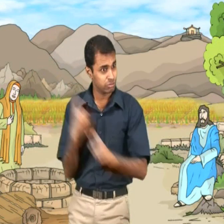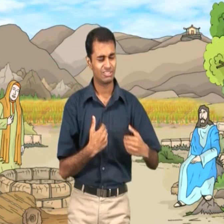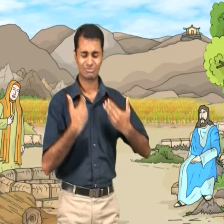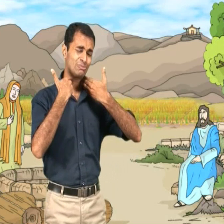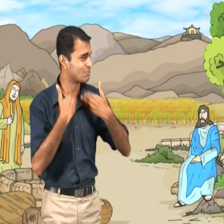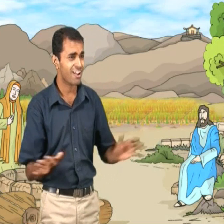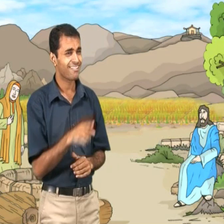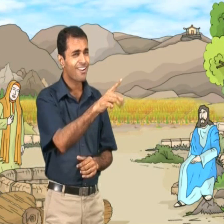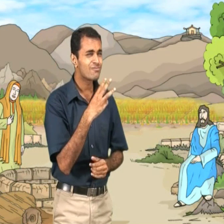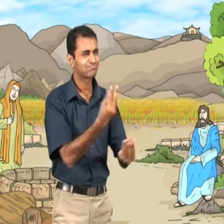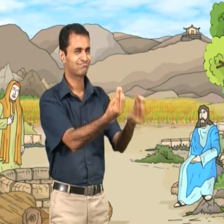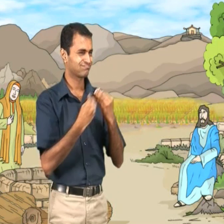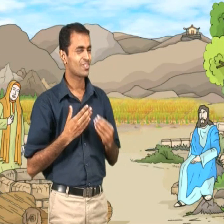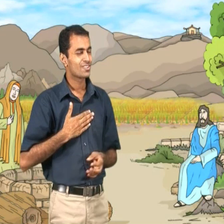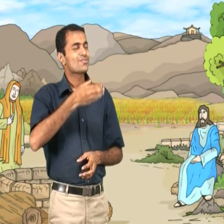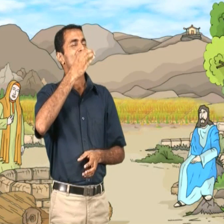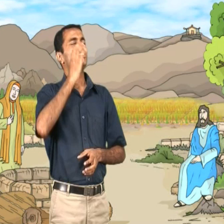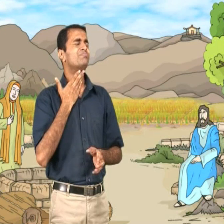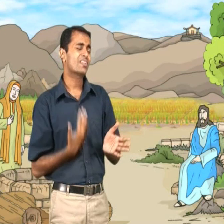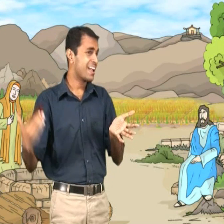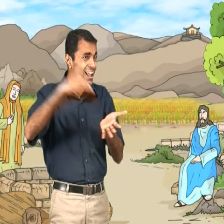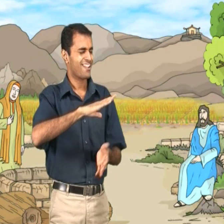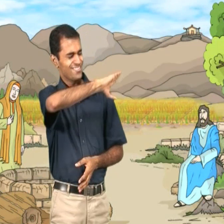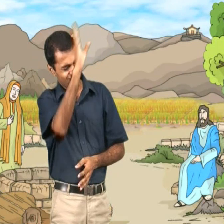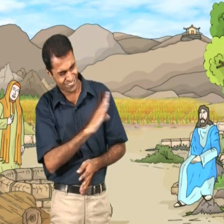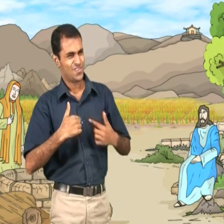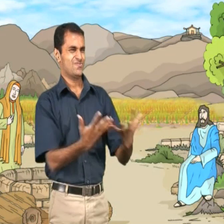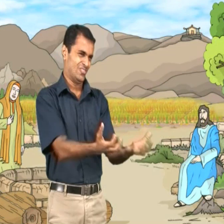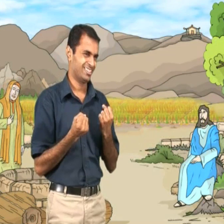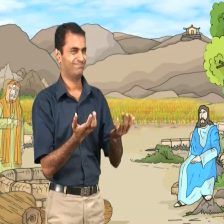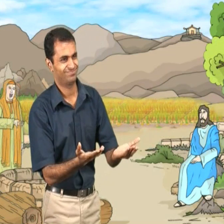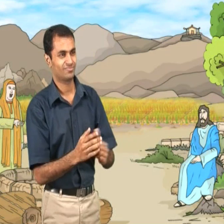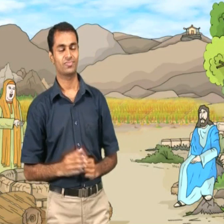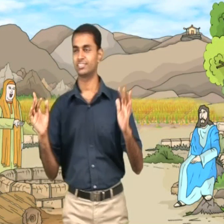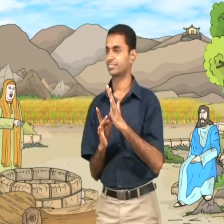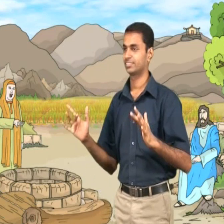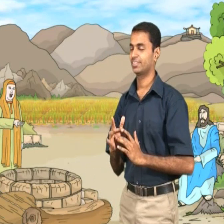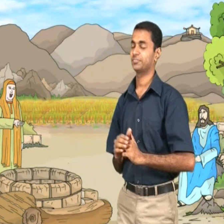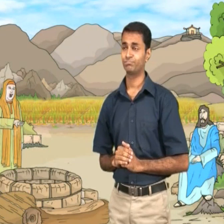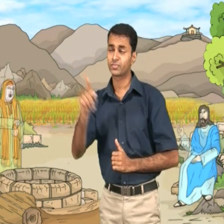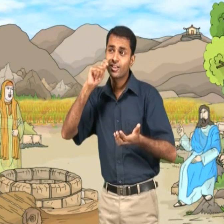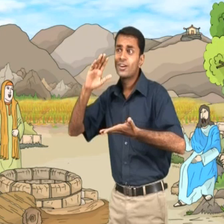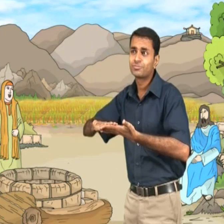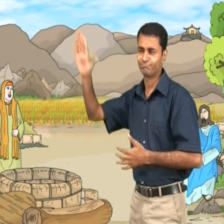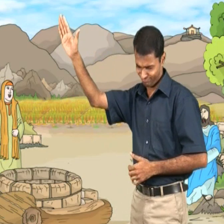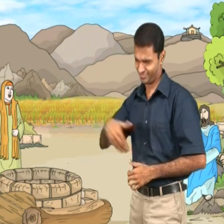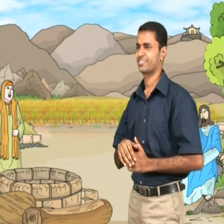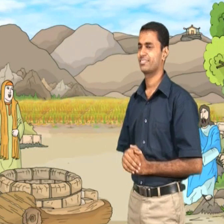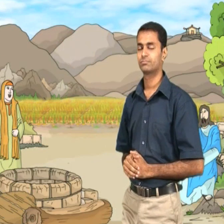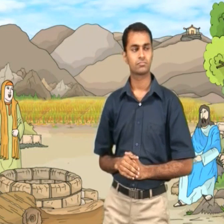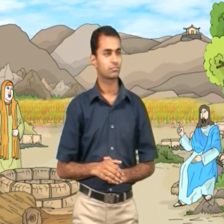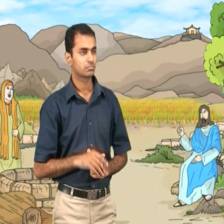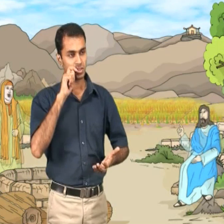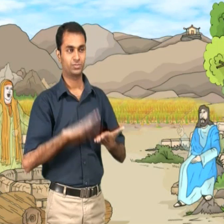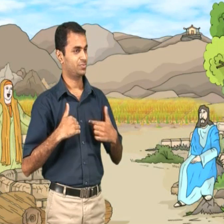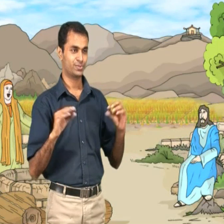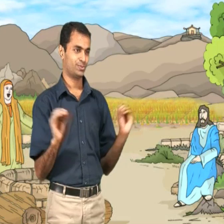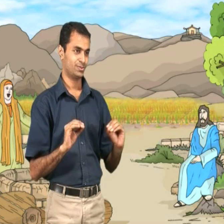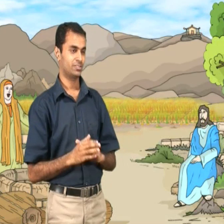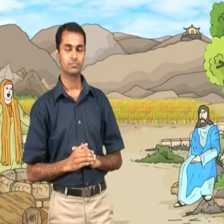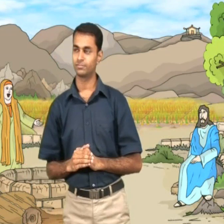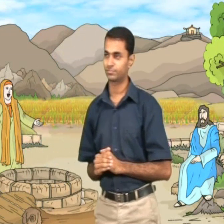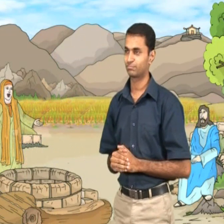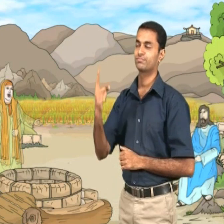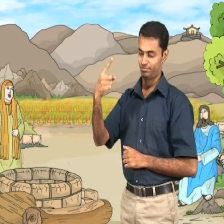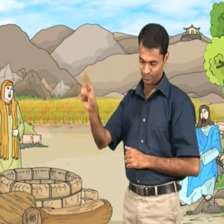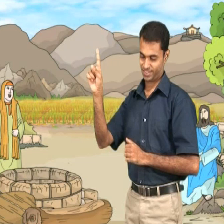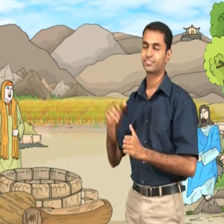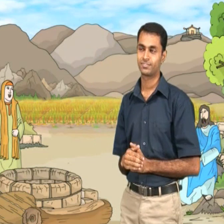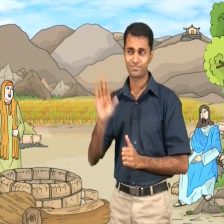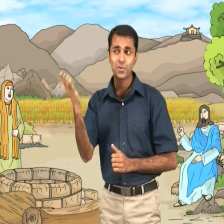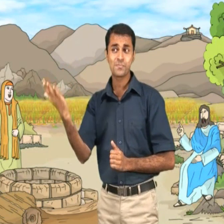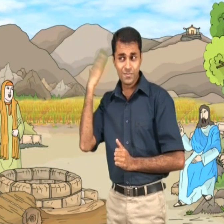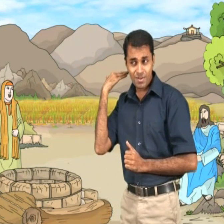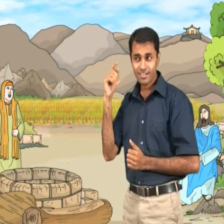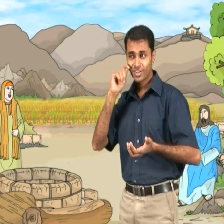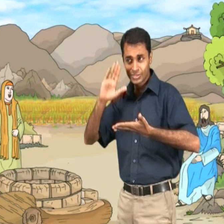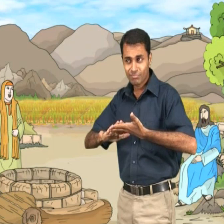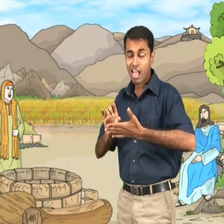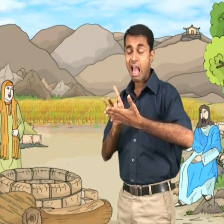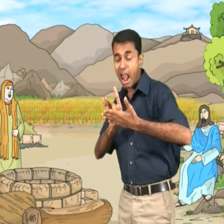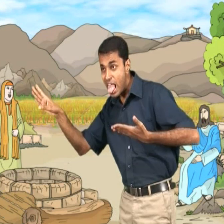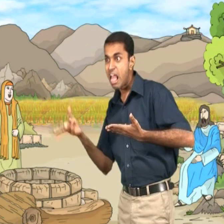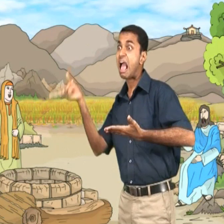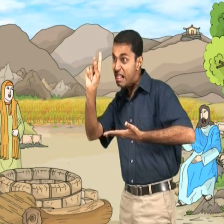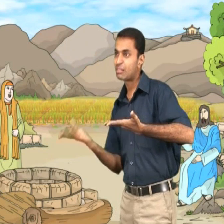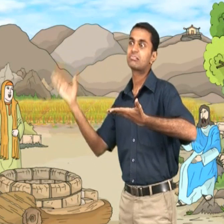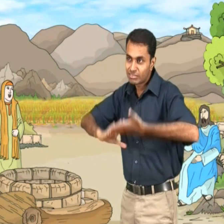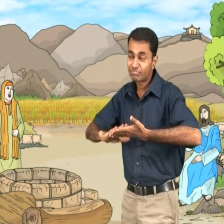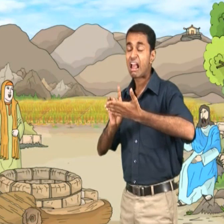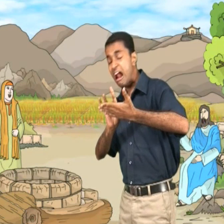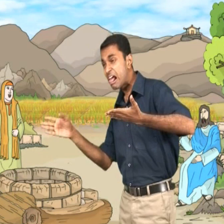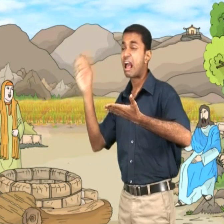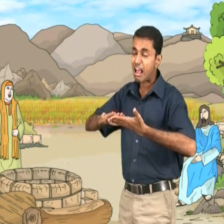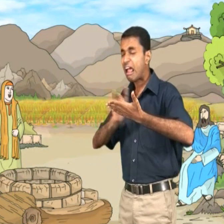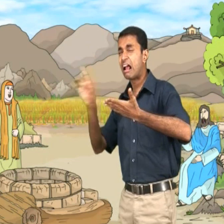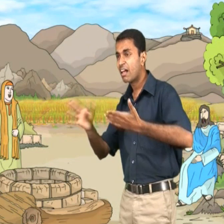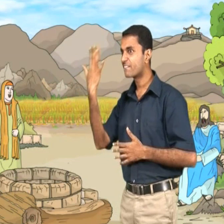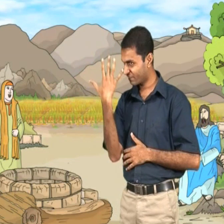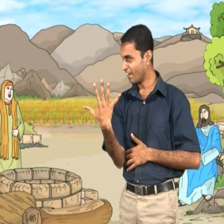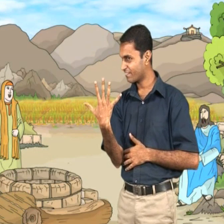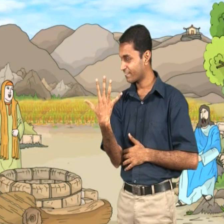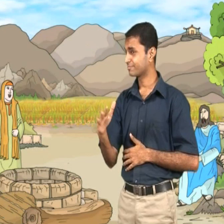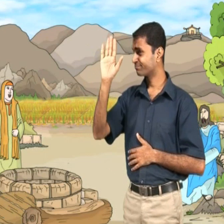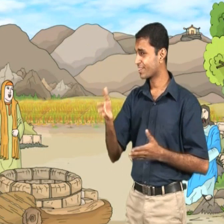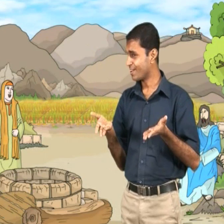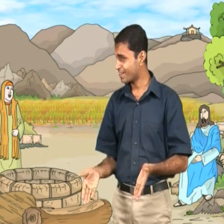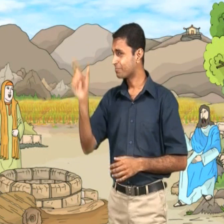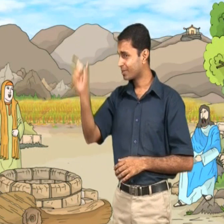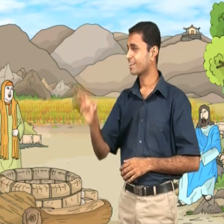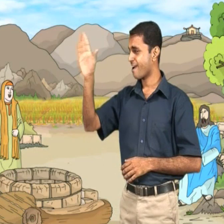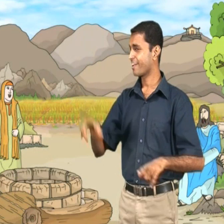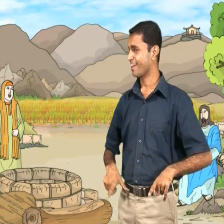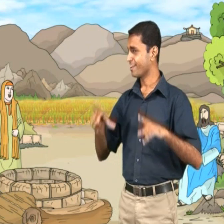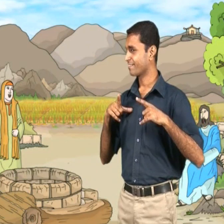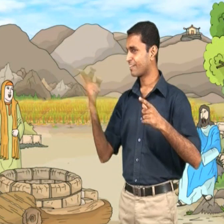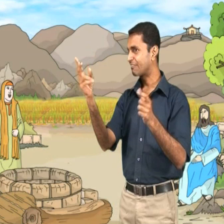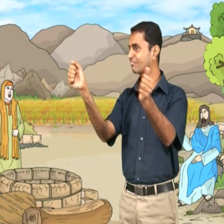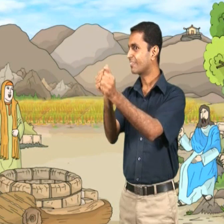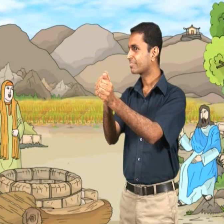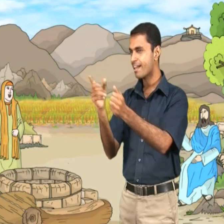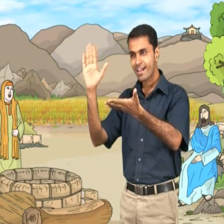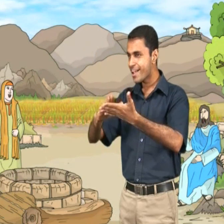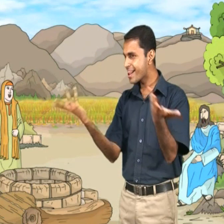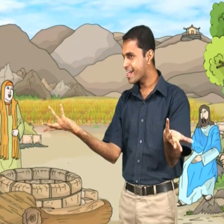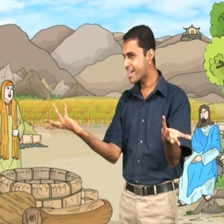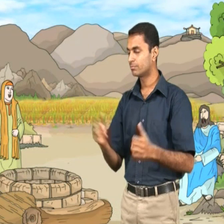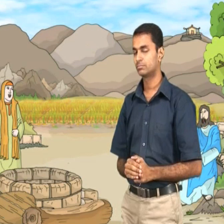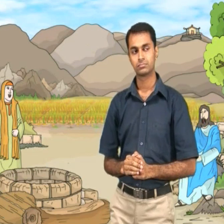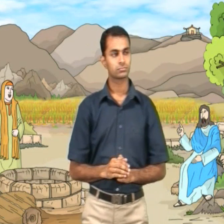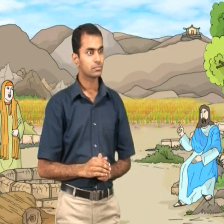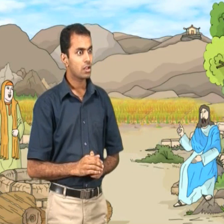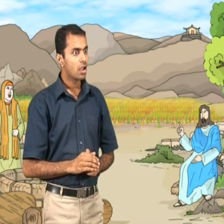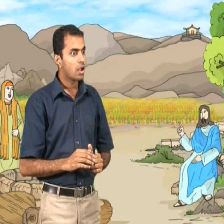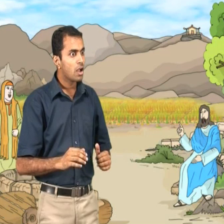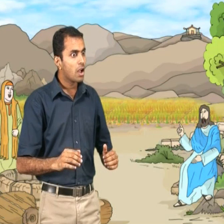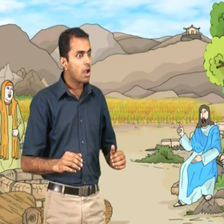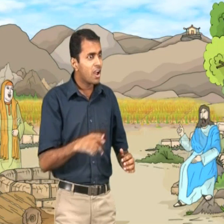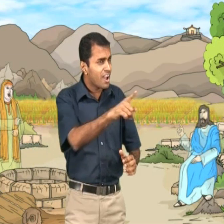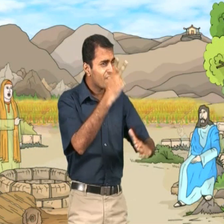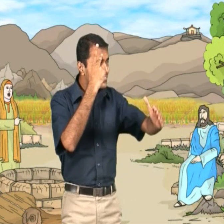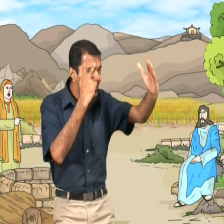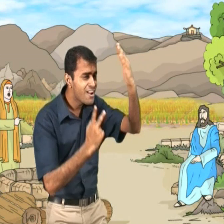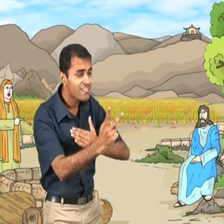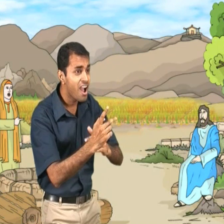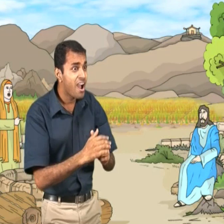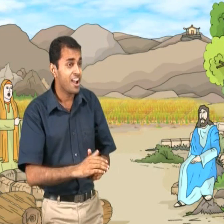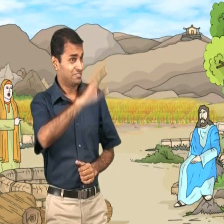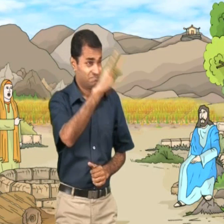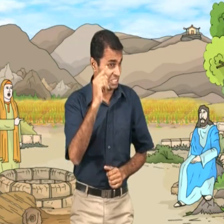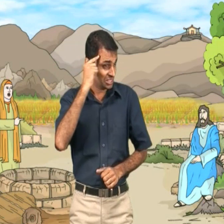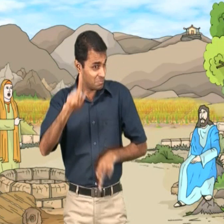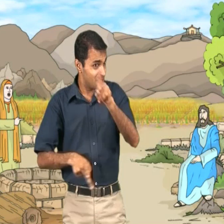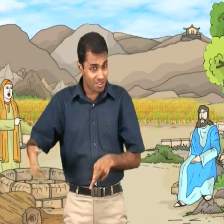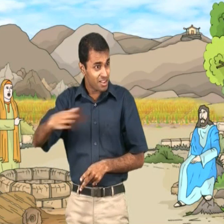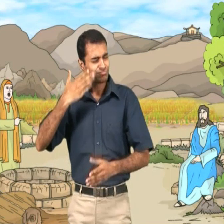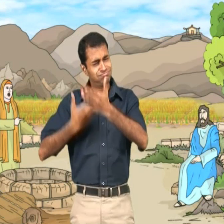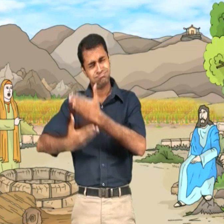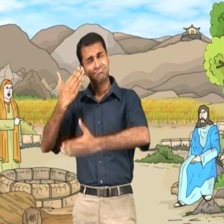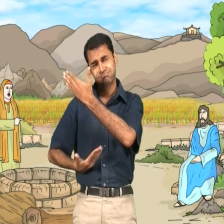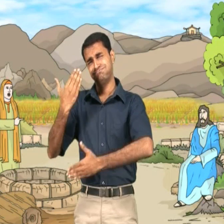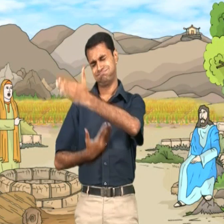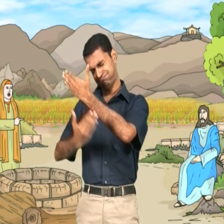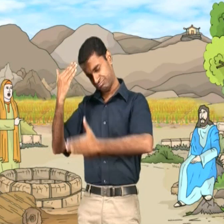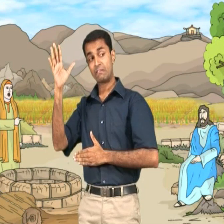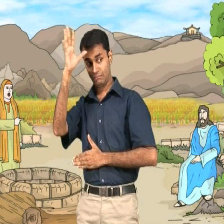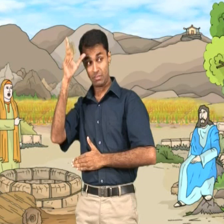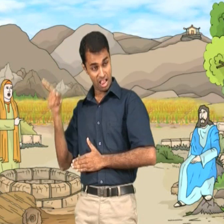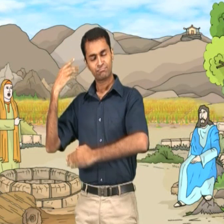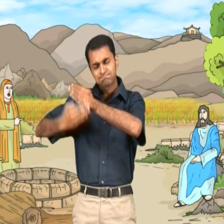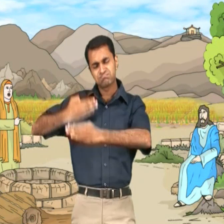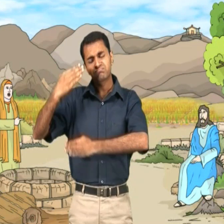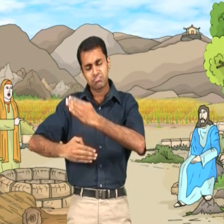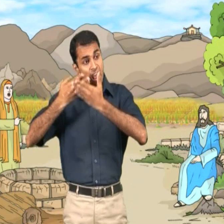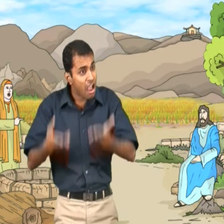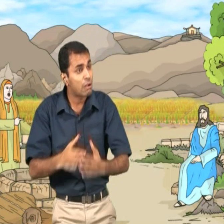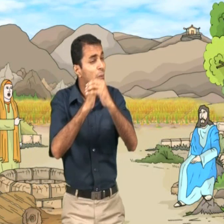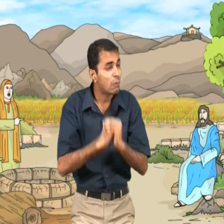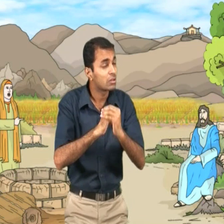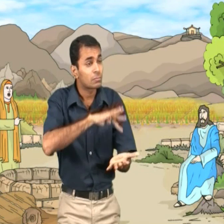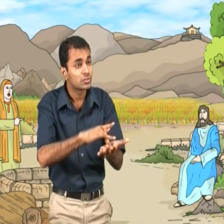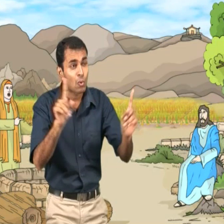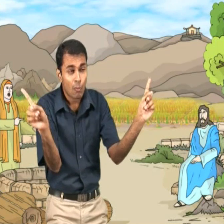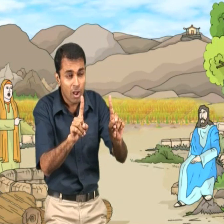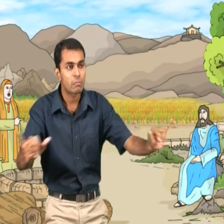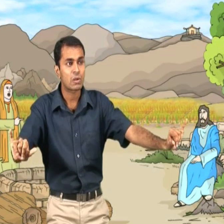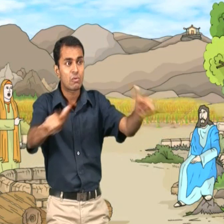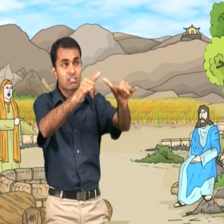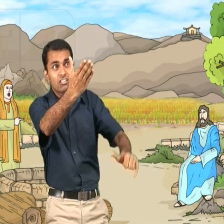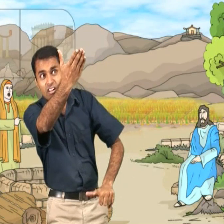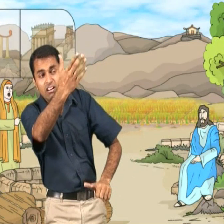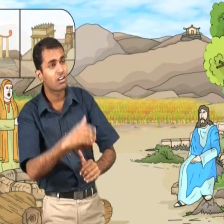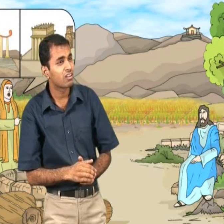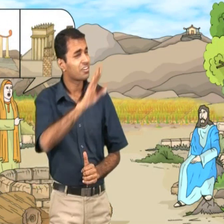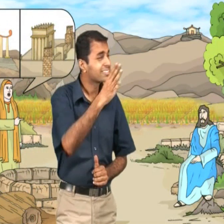Jesus told her, “Go, call your husband and come back.” “I have no husband,” the woman replied. Jesus said to her, “You are correct to say that you have no husband. In fact, you have had five husbands, and the man you now have is not your husband. You have spoken truthfully.”